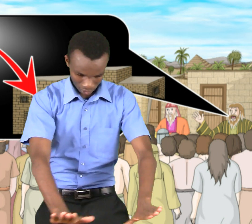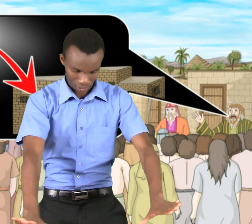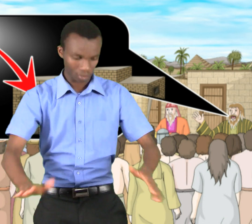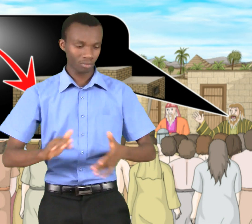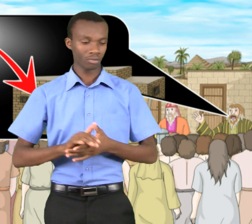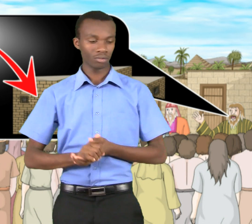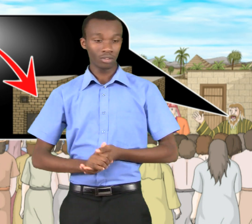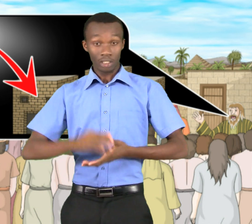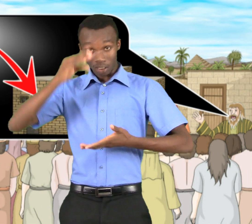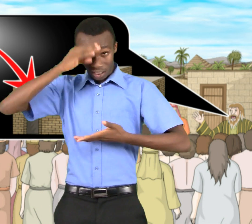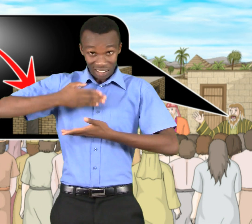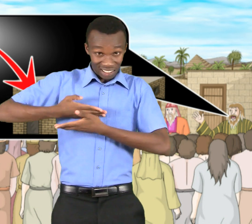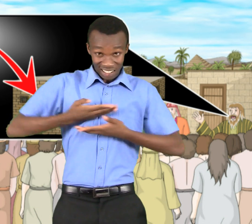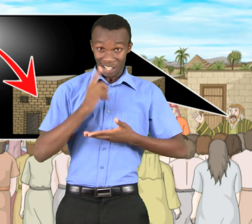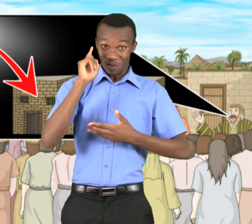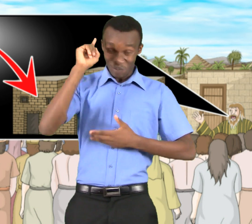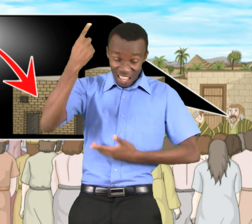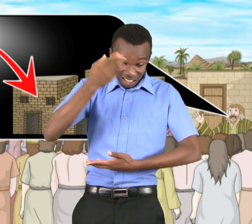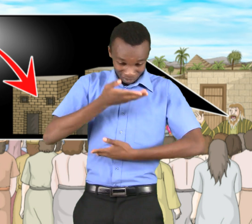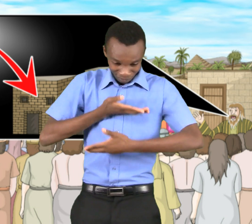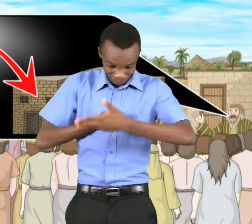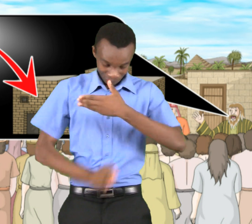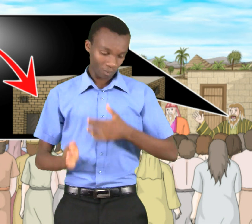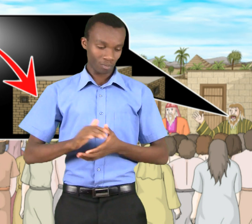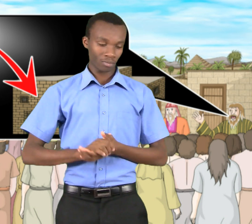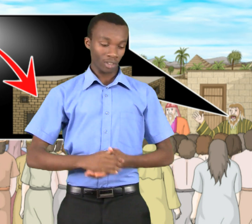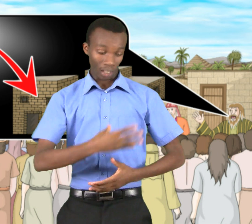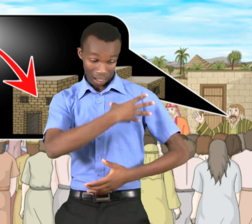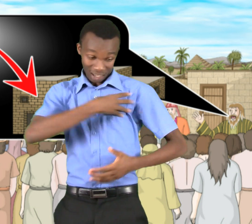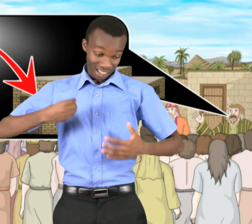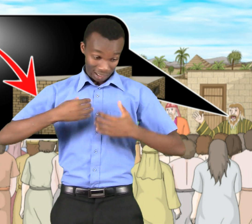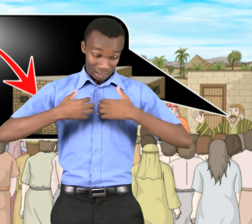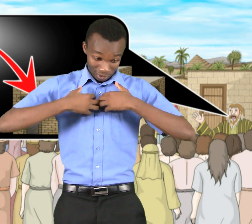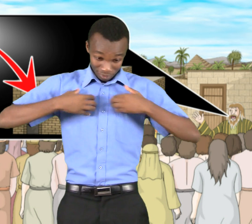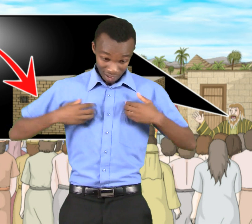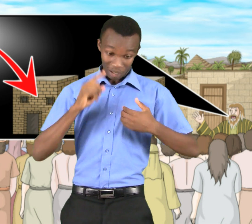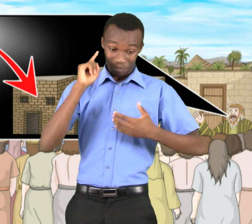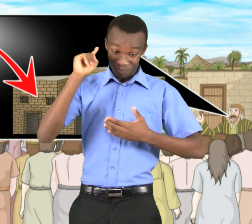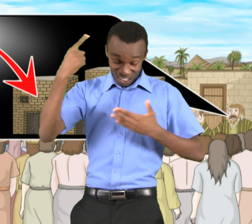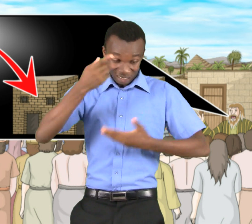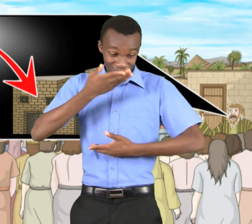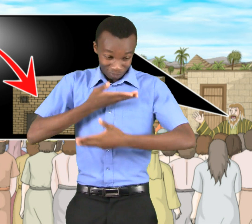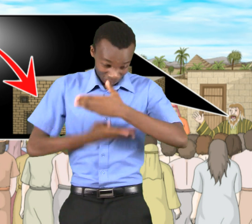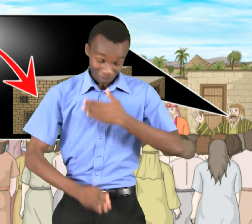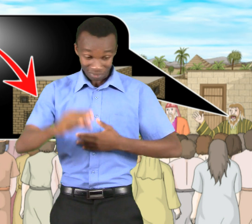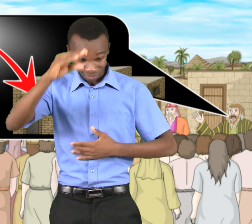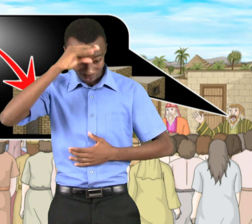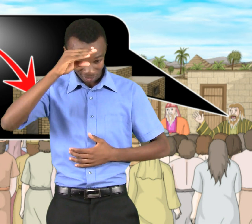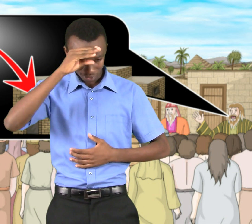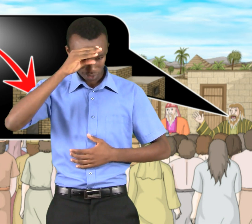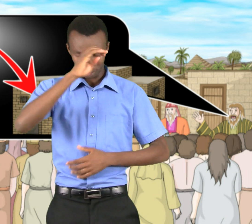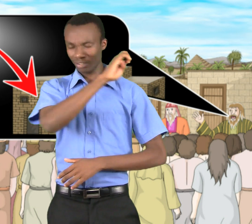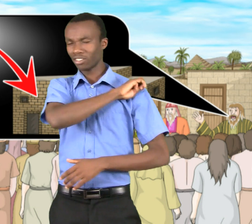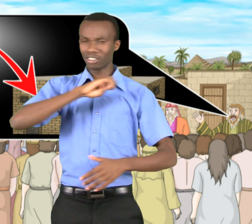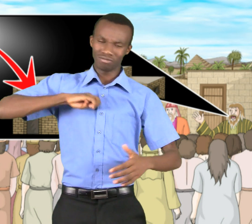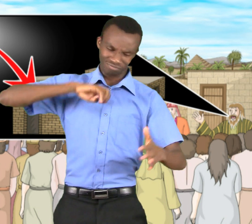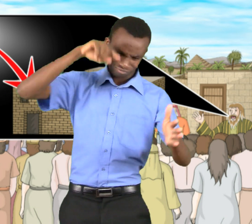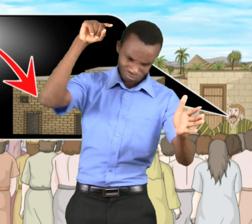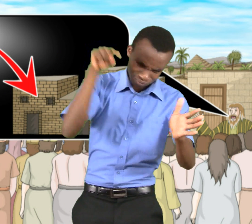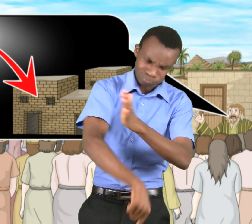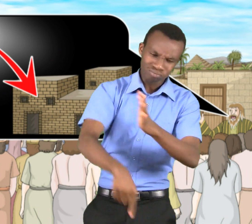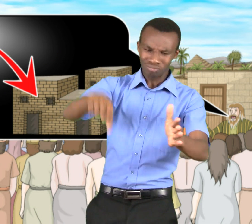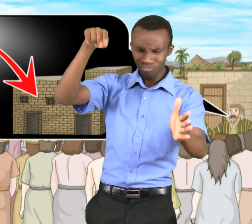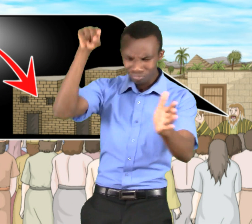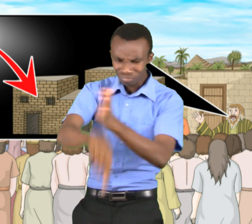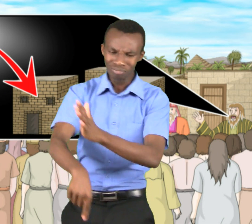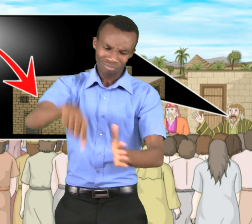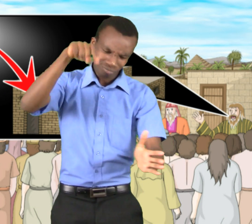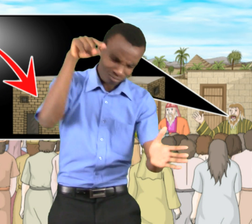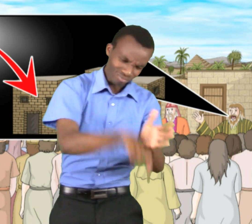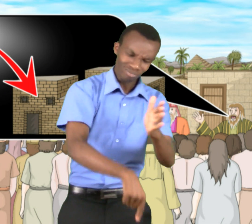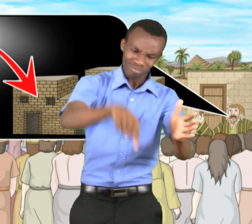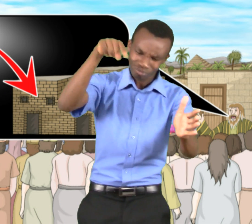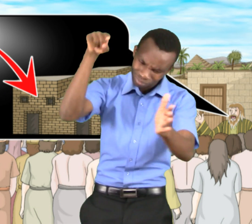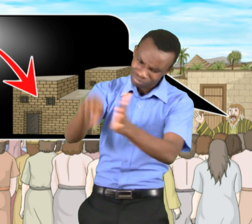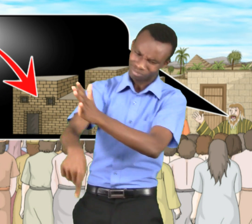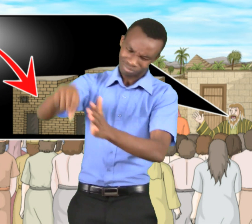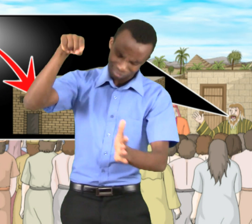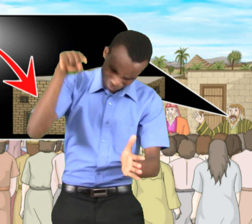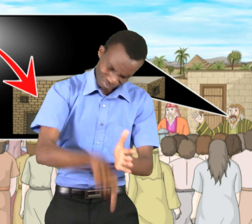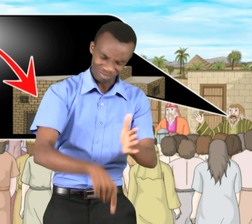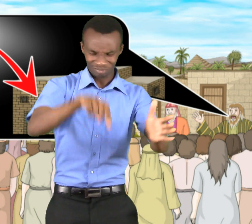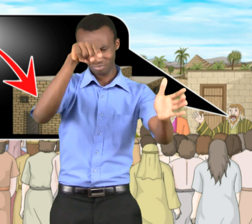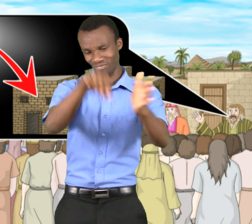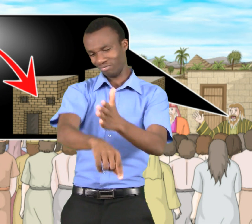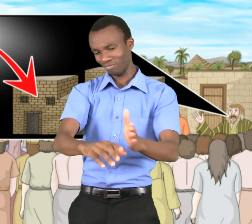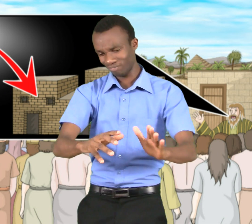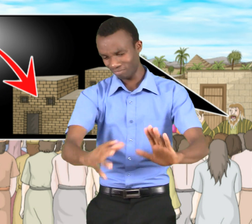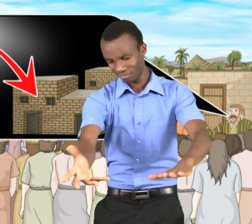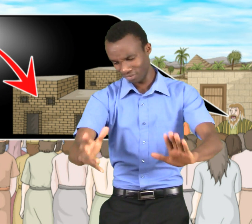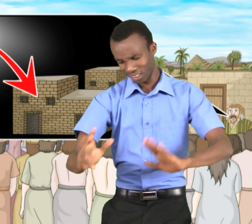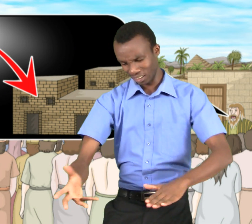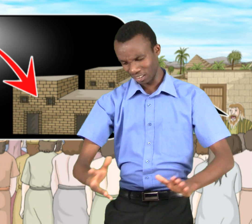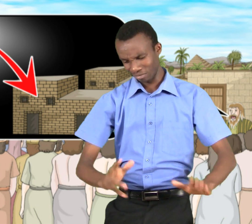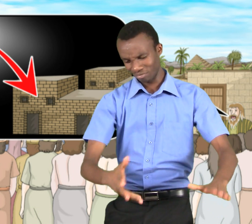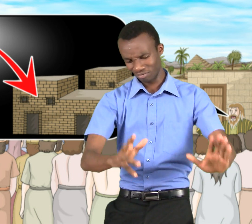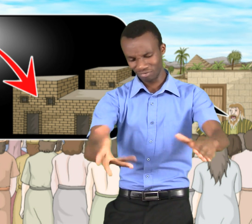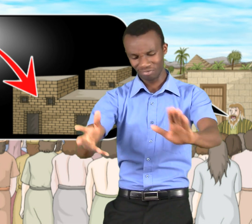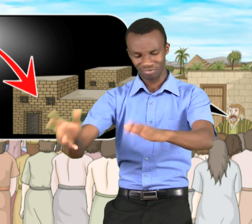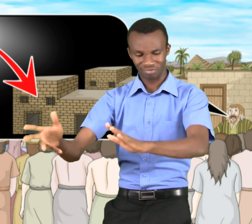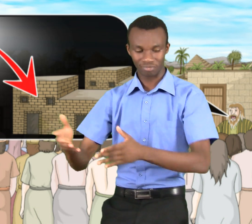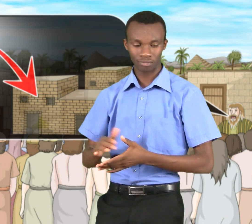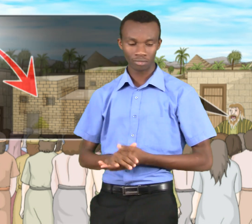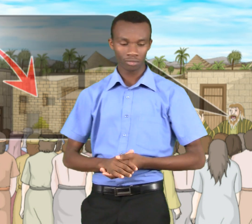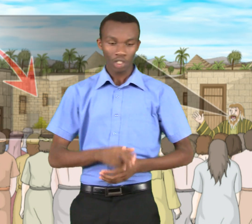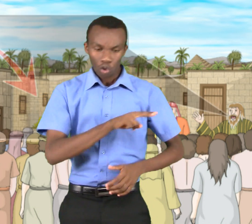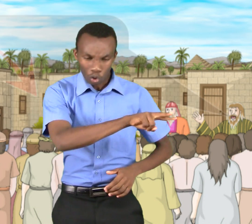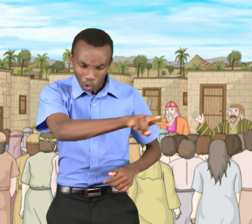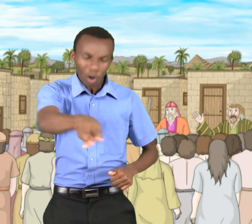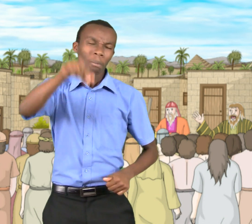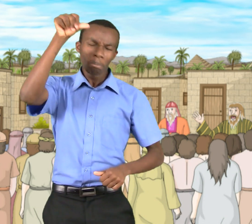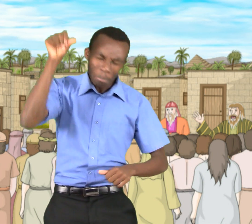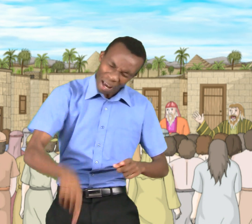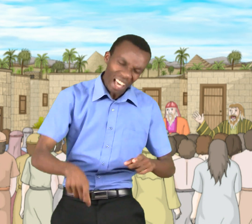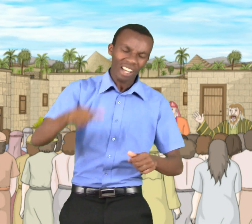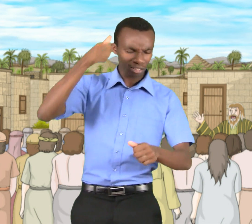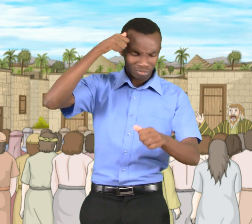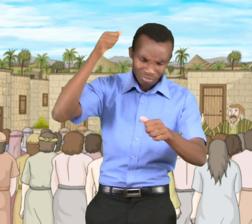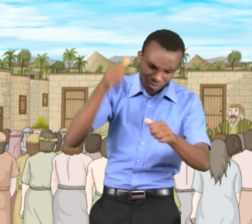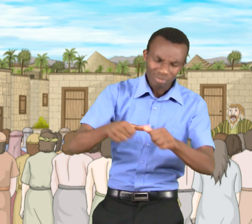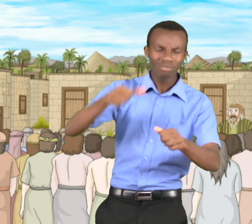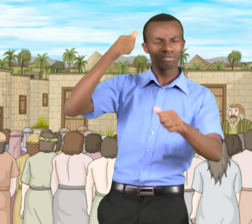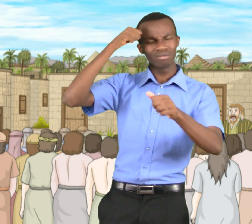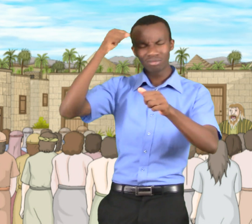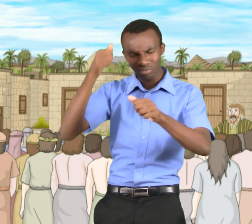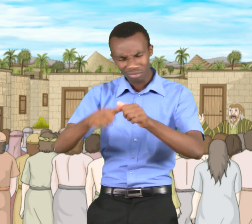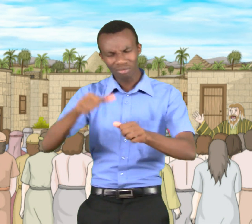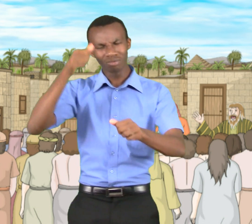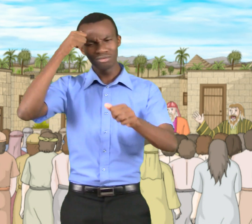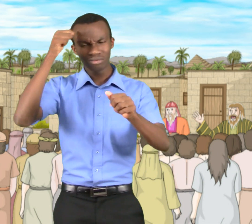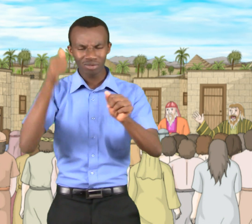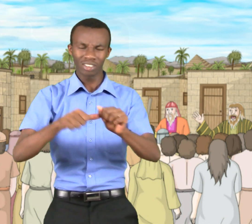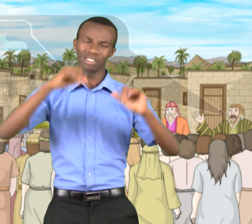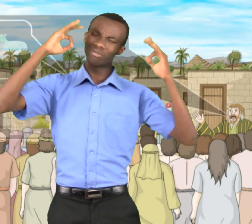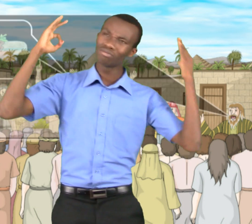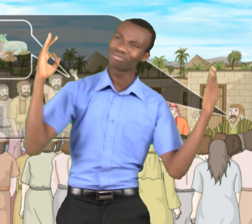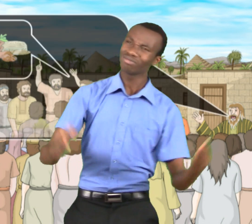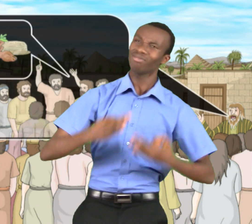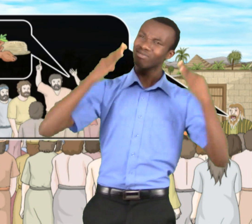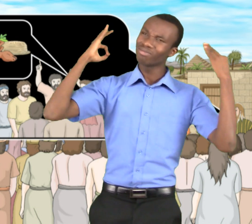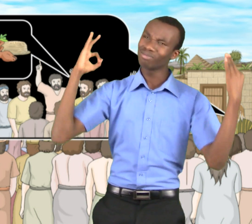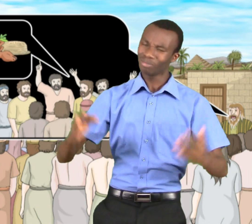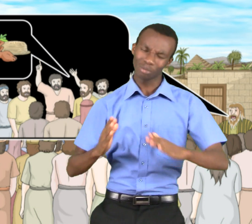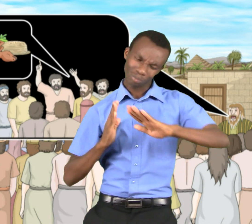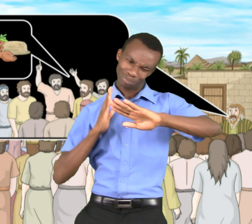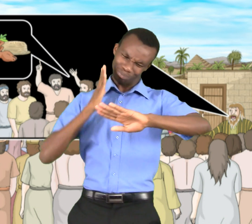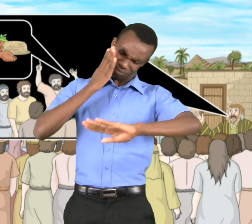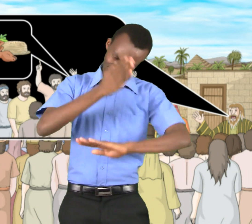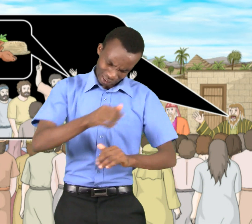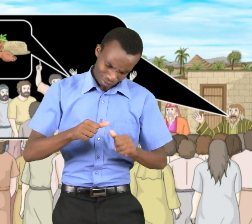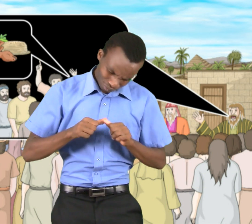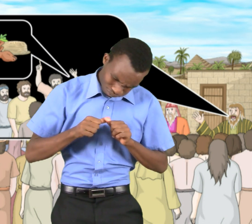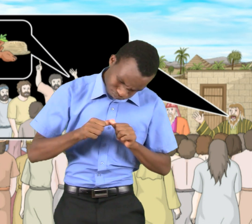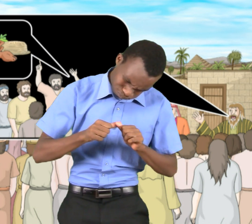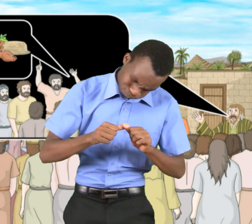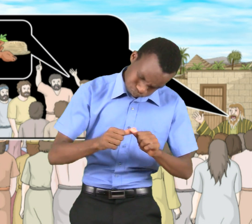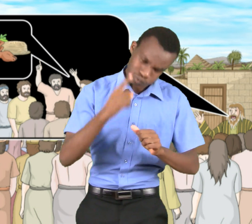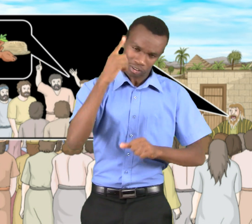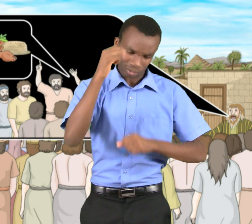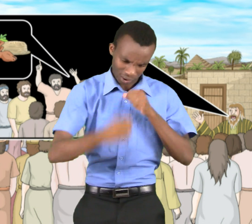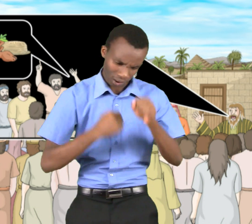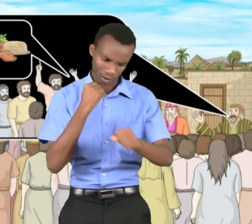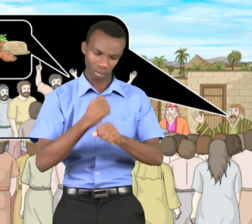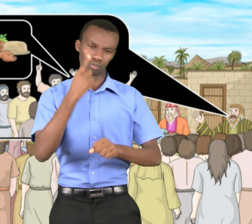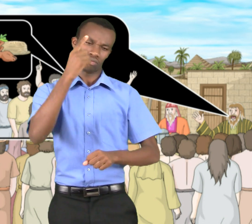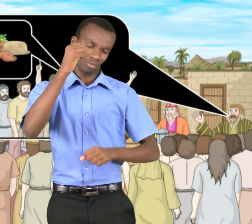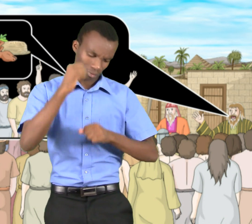so He will not allow the destroyer to enter your houses and strike you down. And you are to keep this command as a permanent statute for you and your descendants.